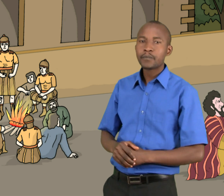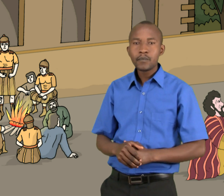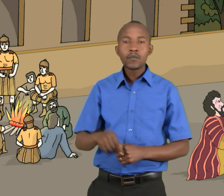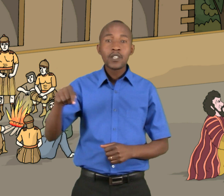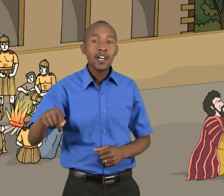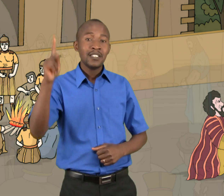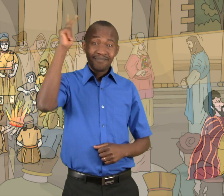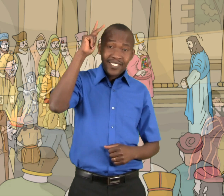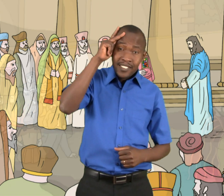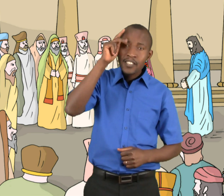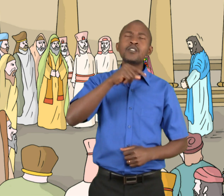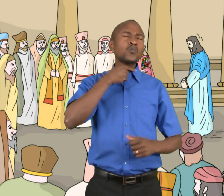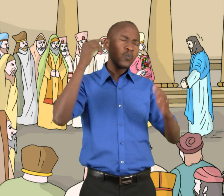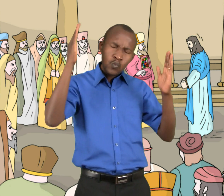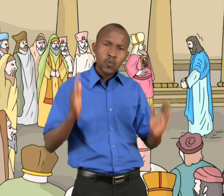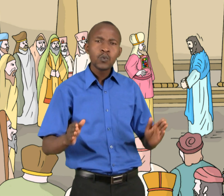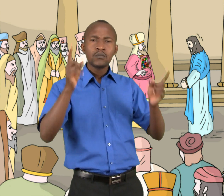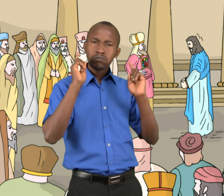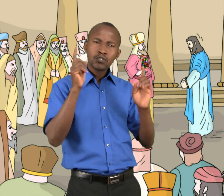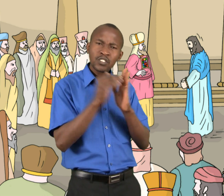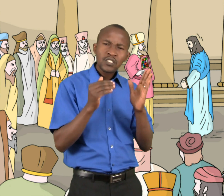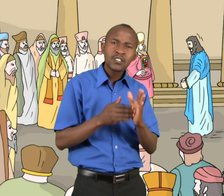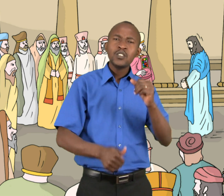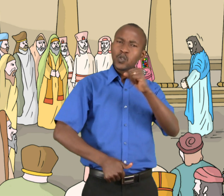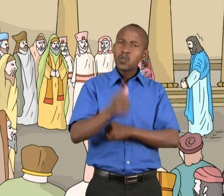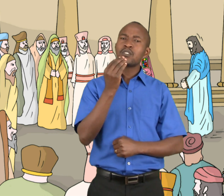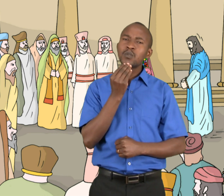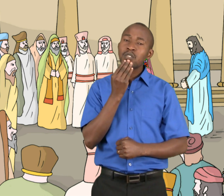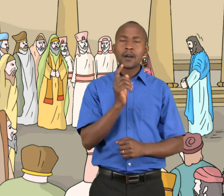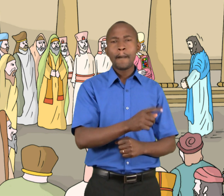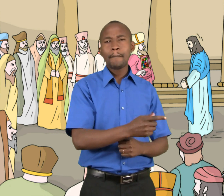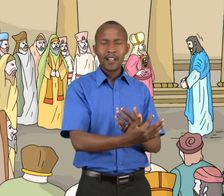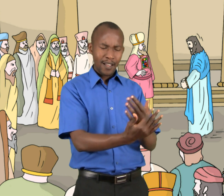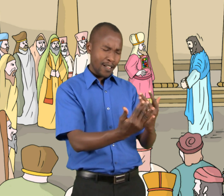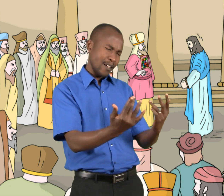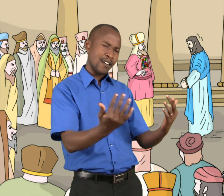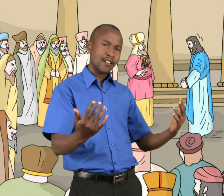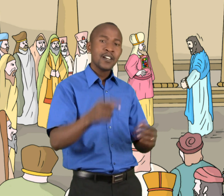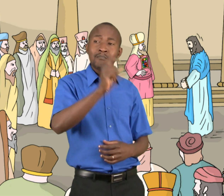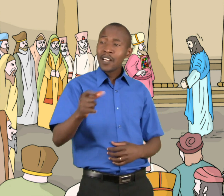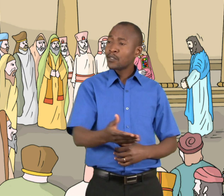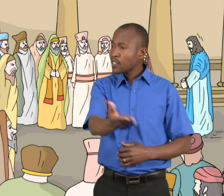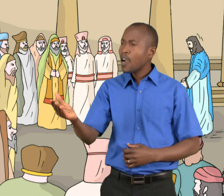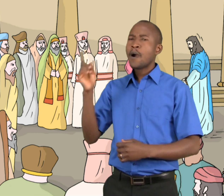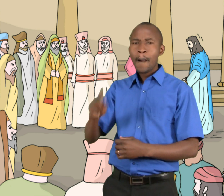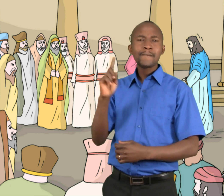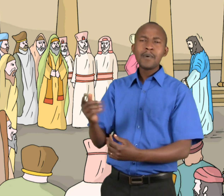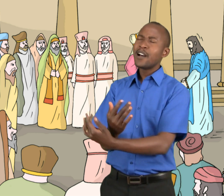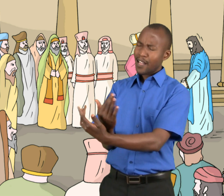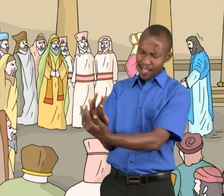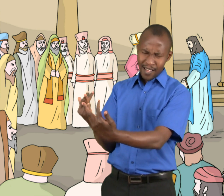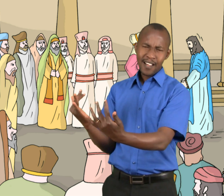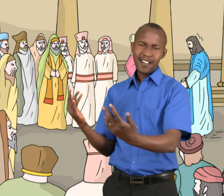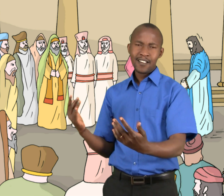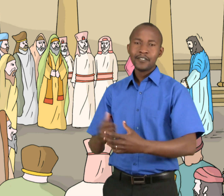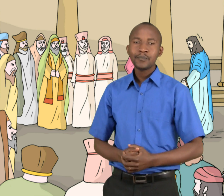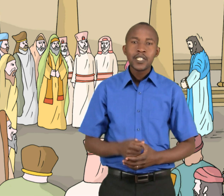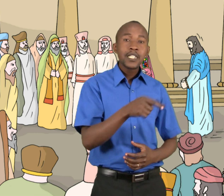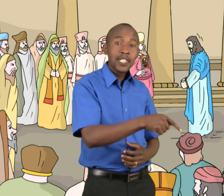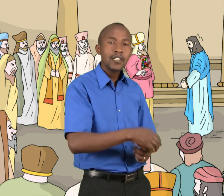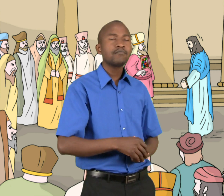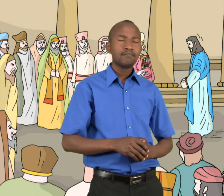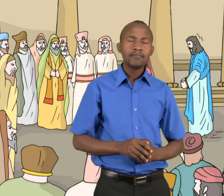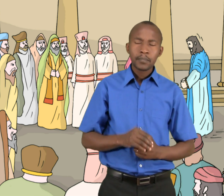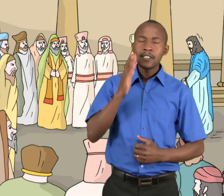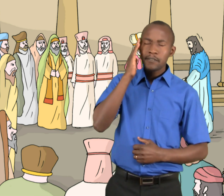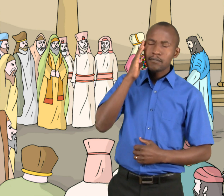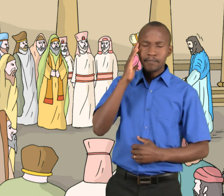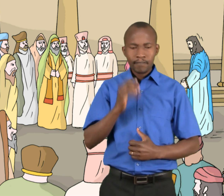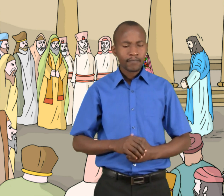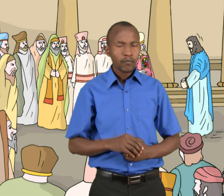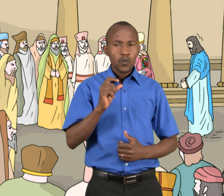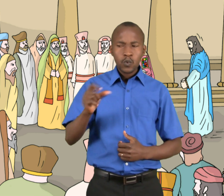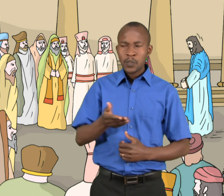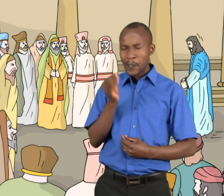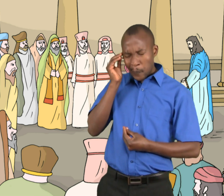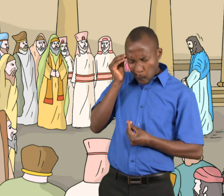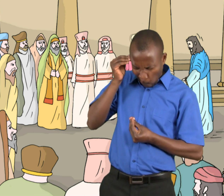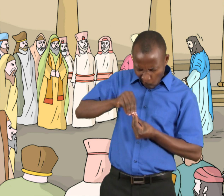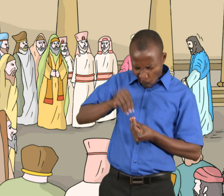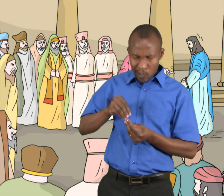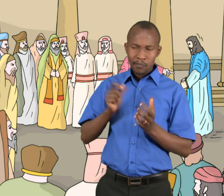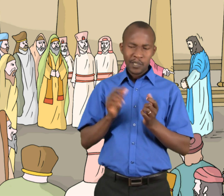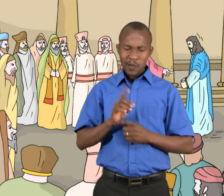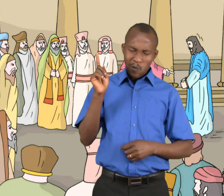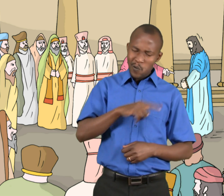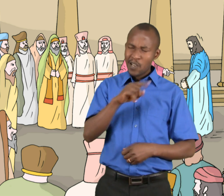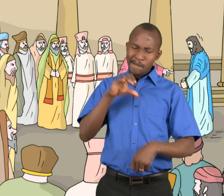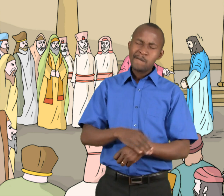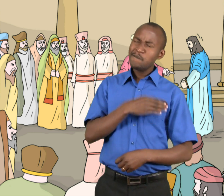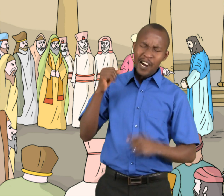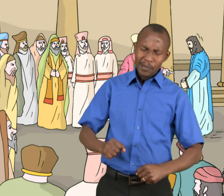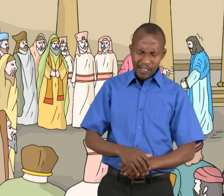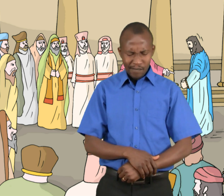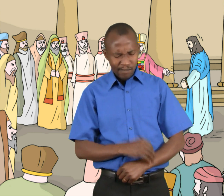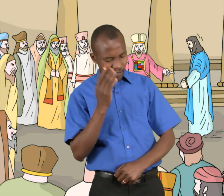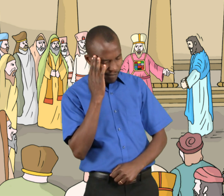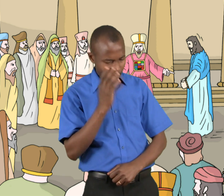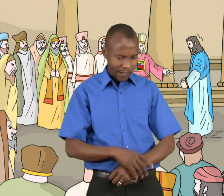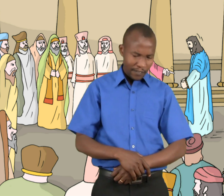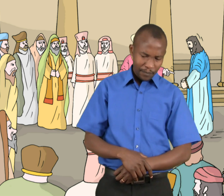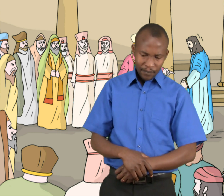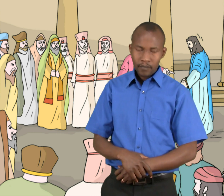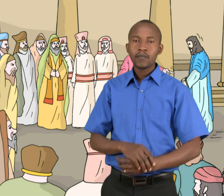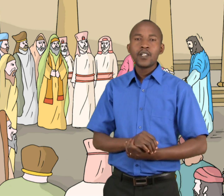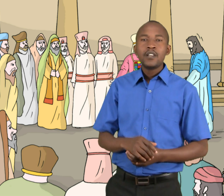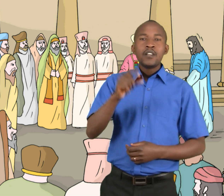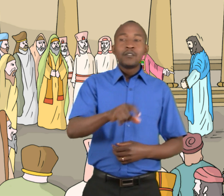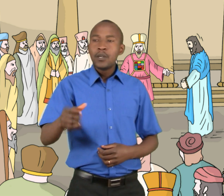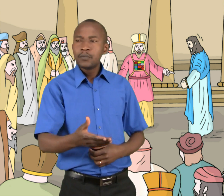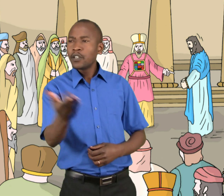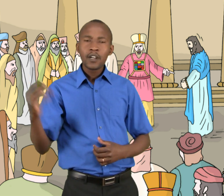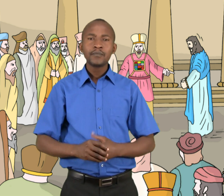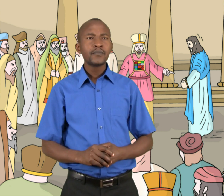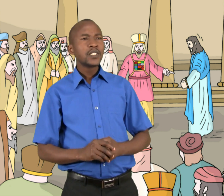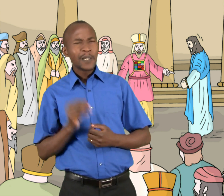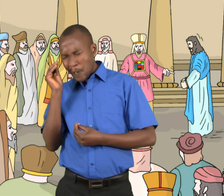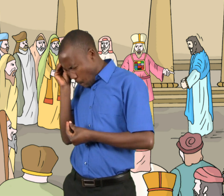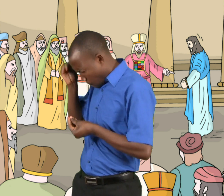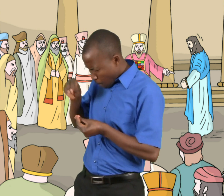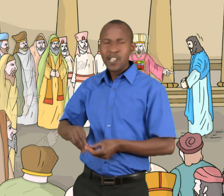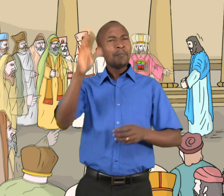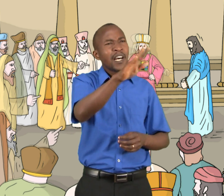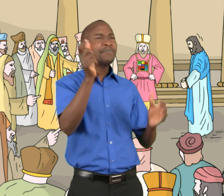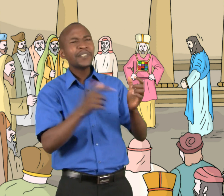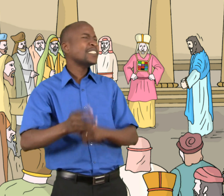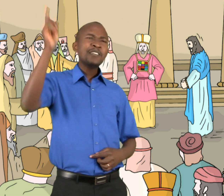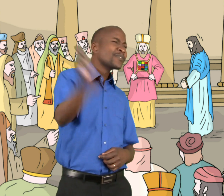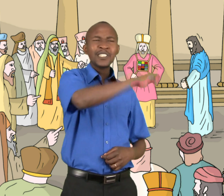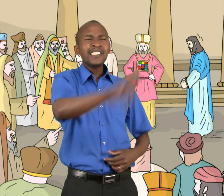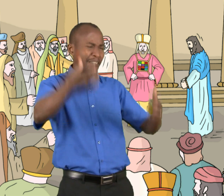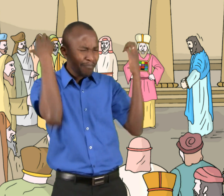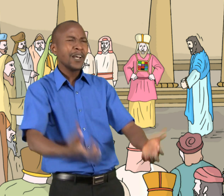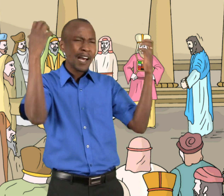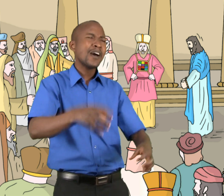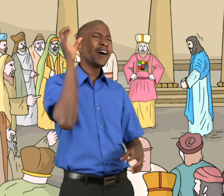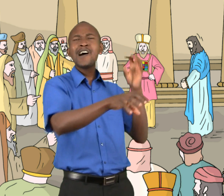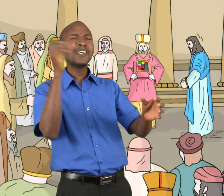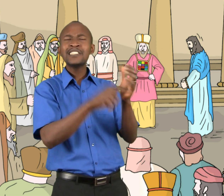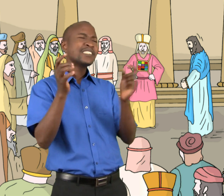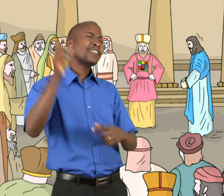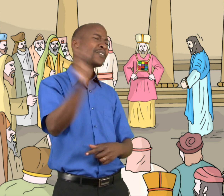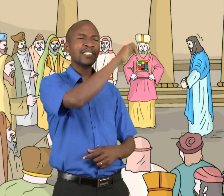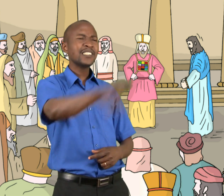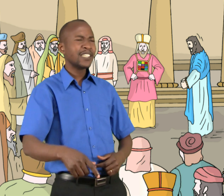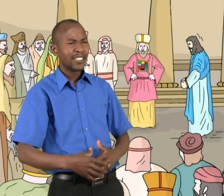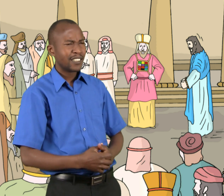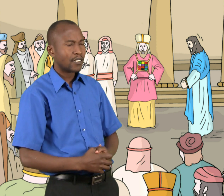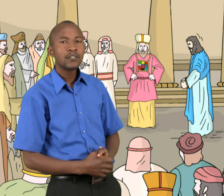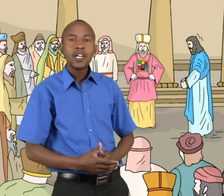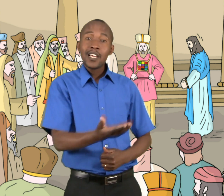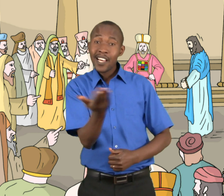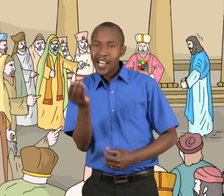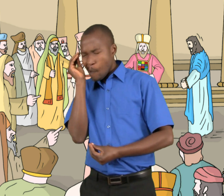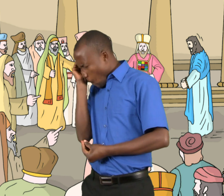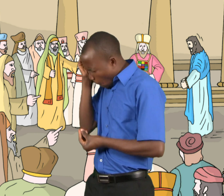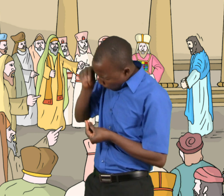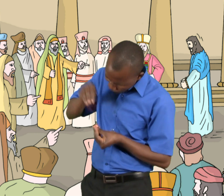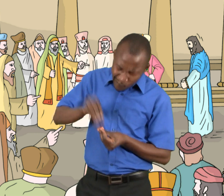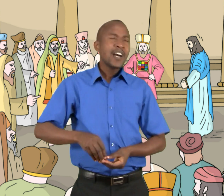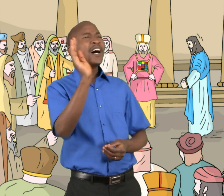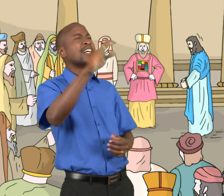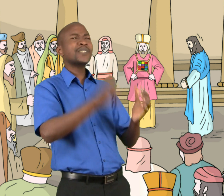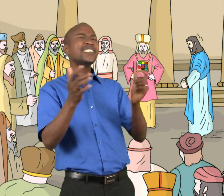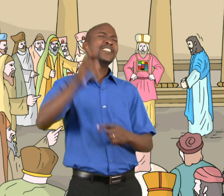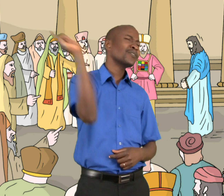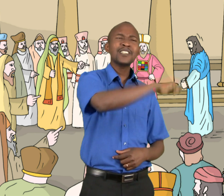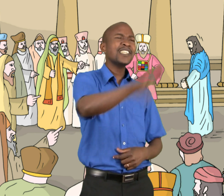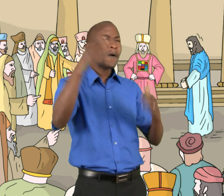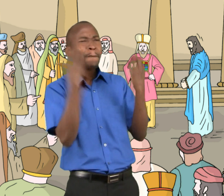Now the chief priests and the whole Sanhedrin were seeking false testimony against Jesus in order to put Him to death. But they did not find any, though many false witnesses came forward.